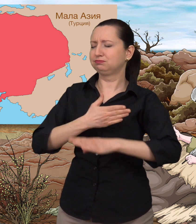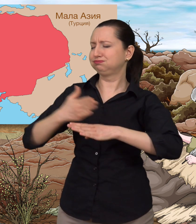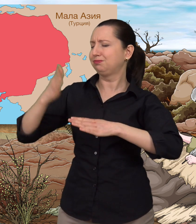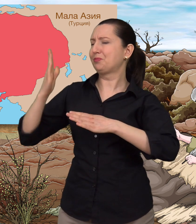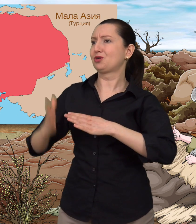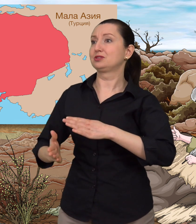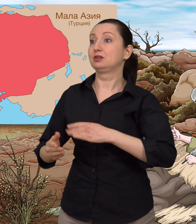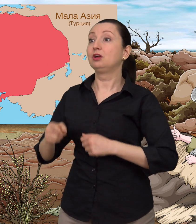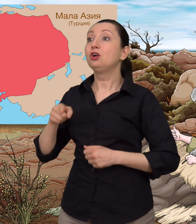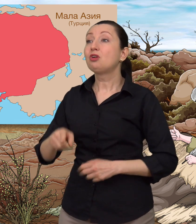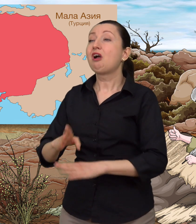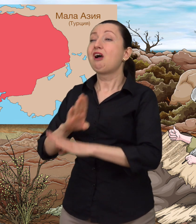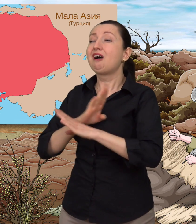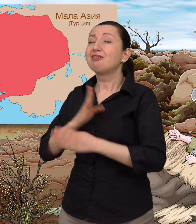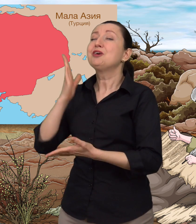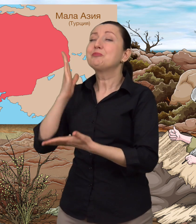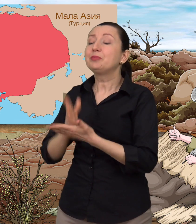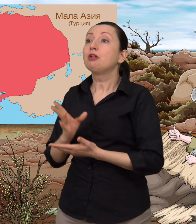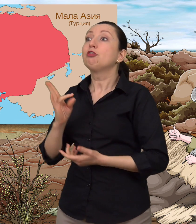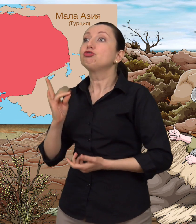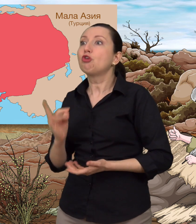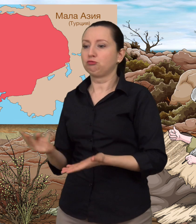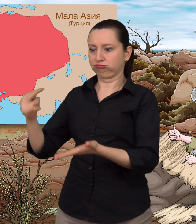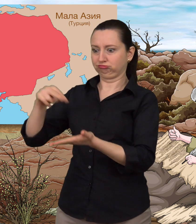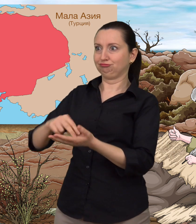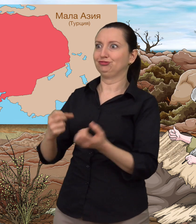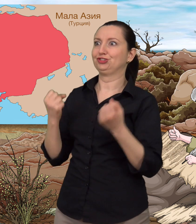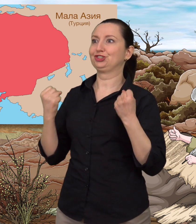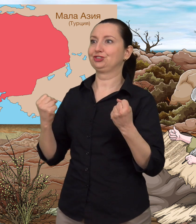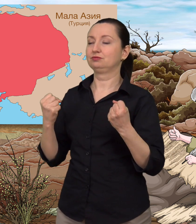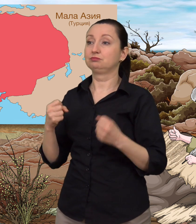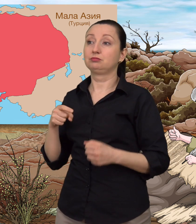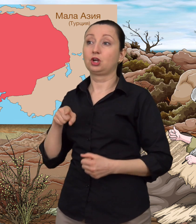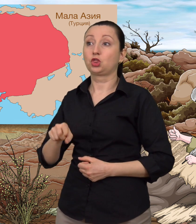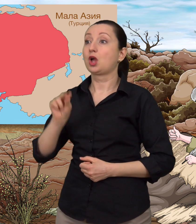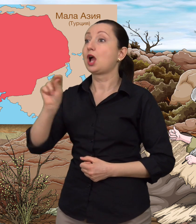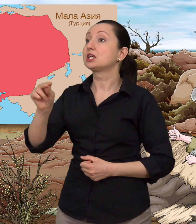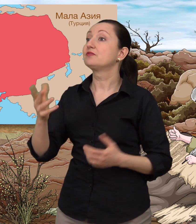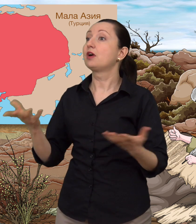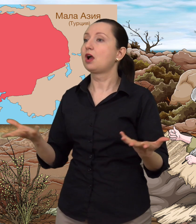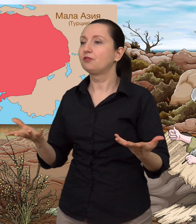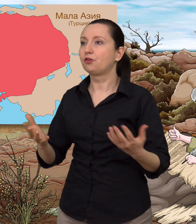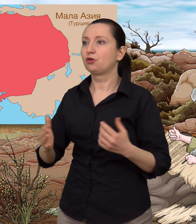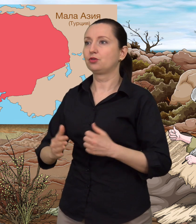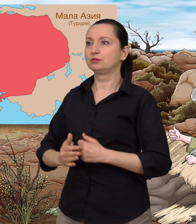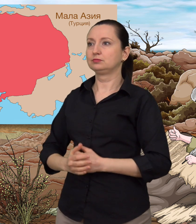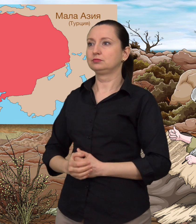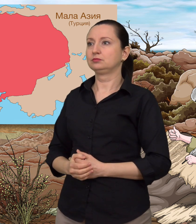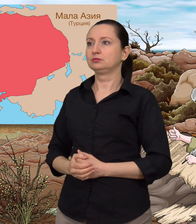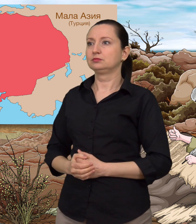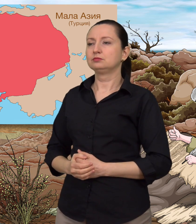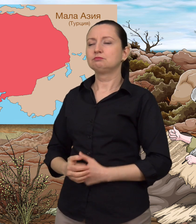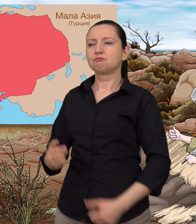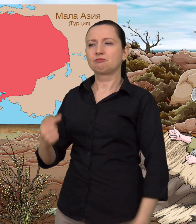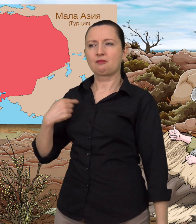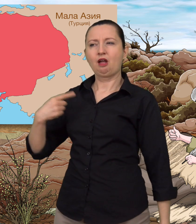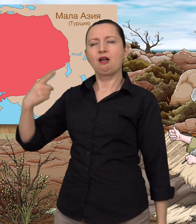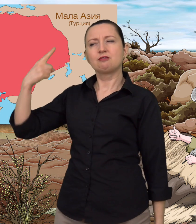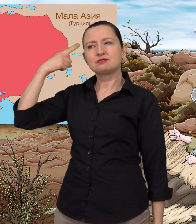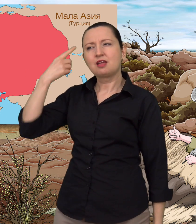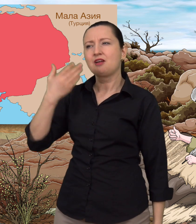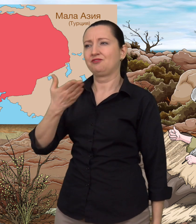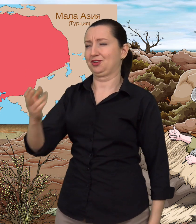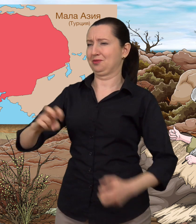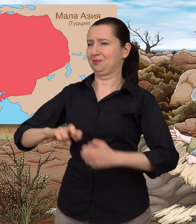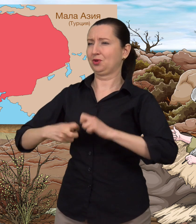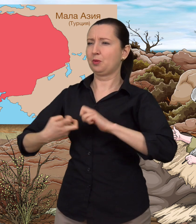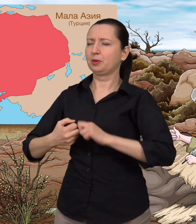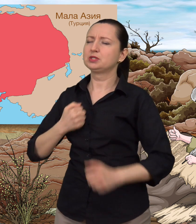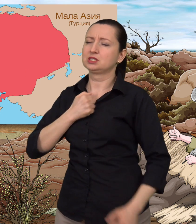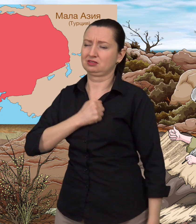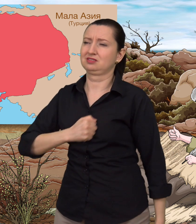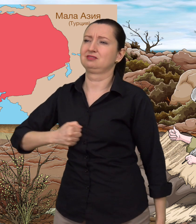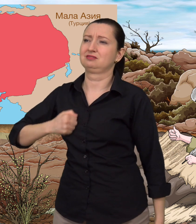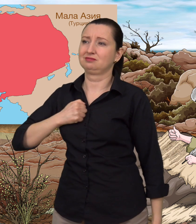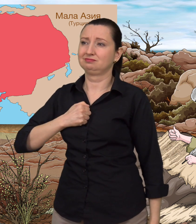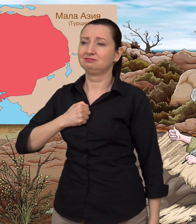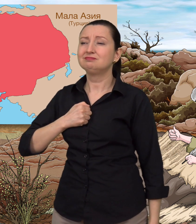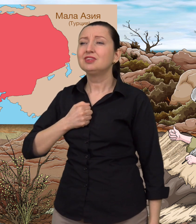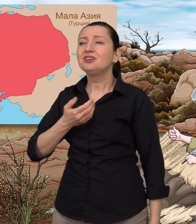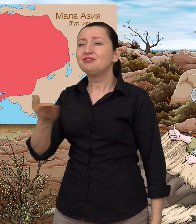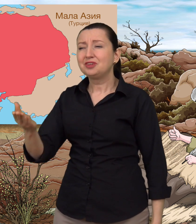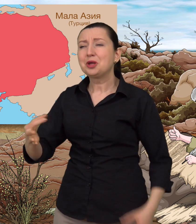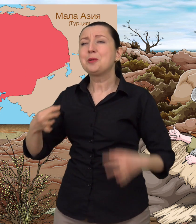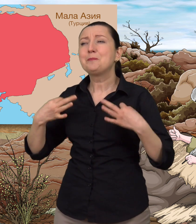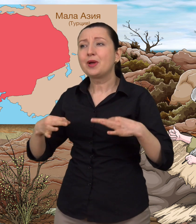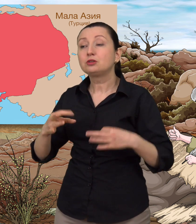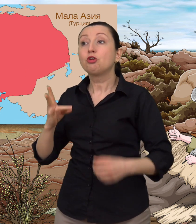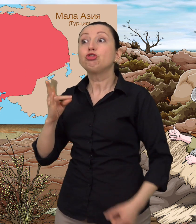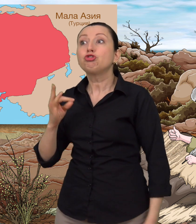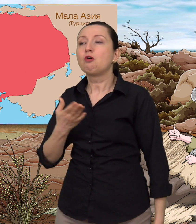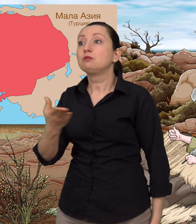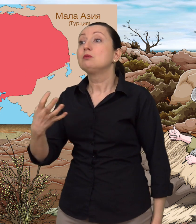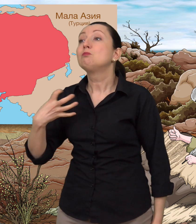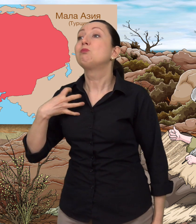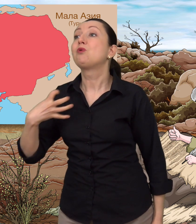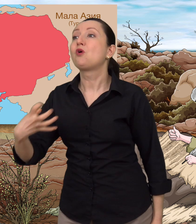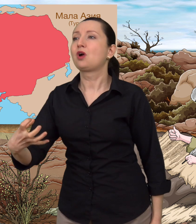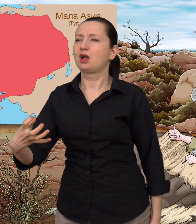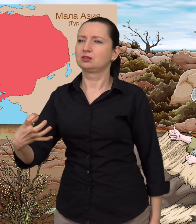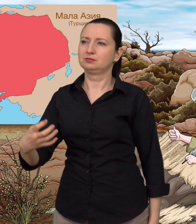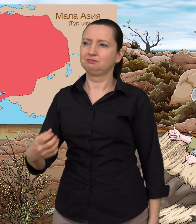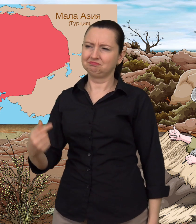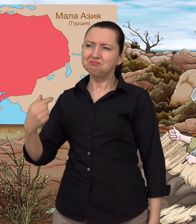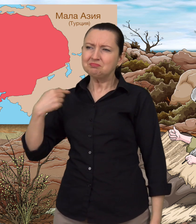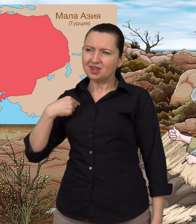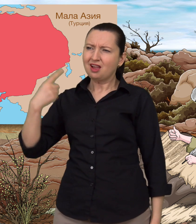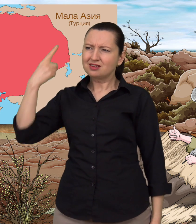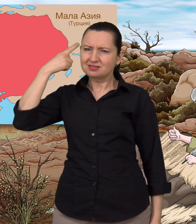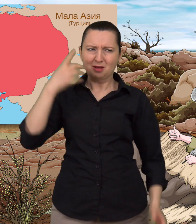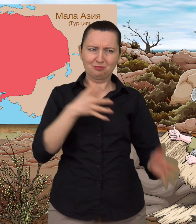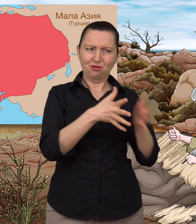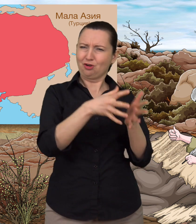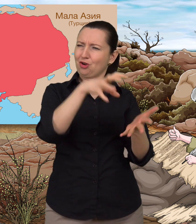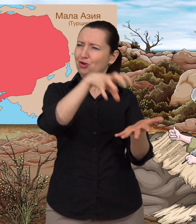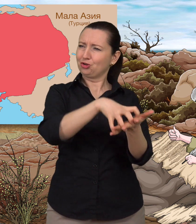I know your affliction and your poverty—though you are rich!